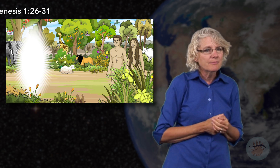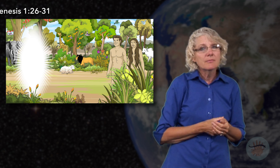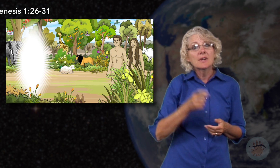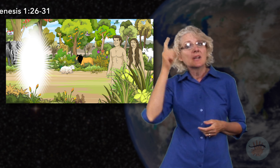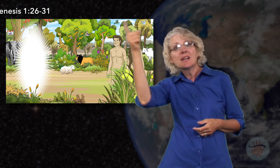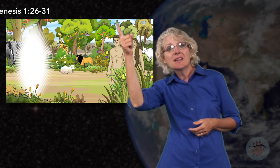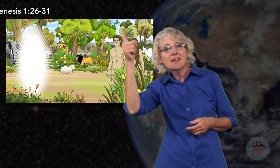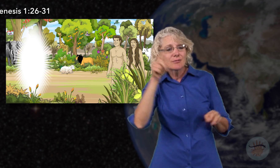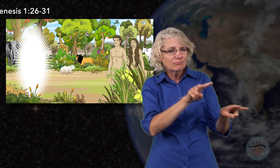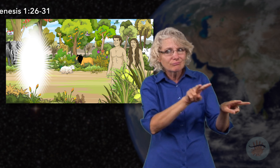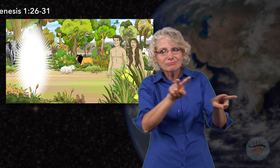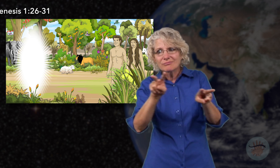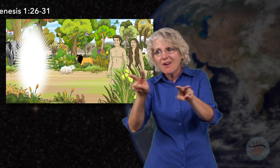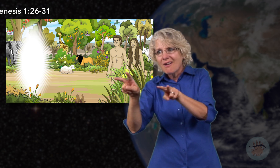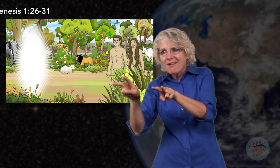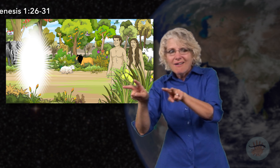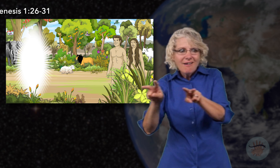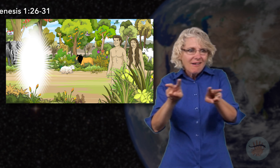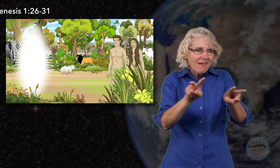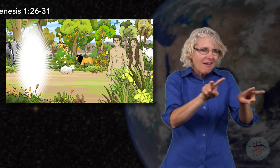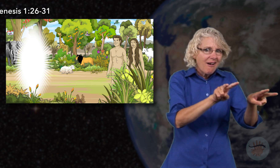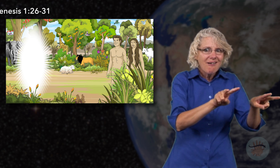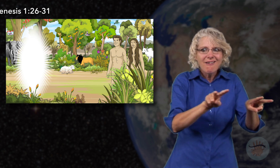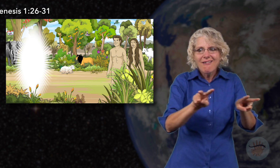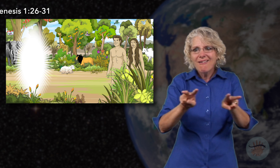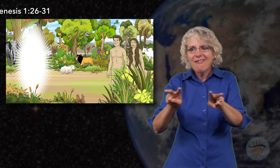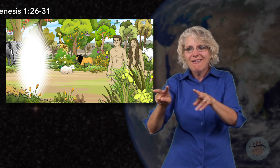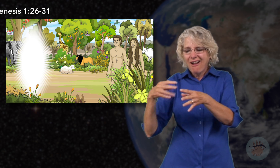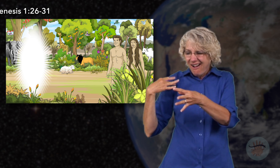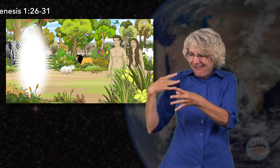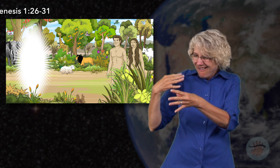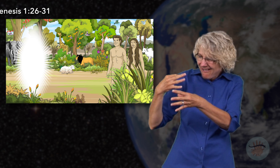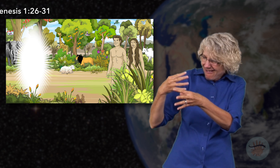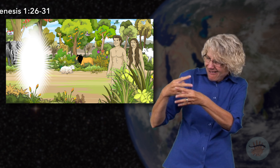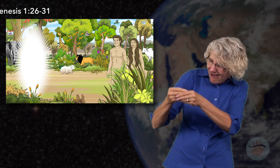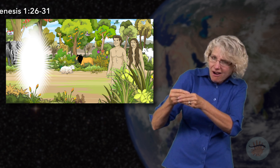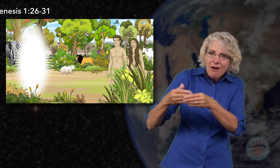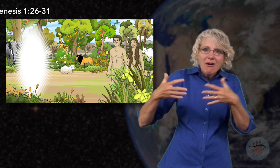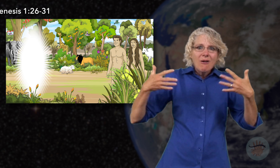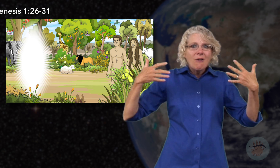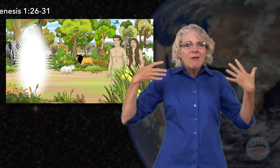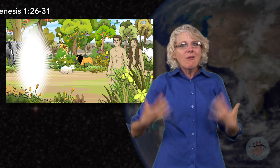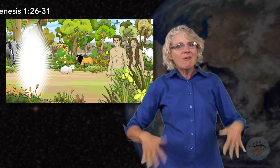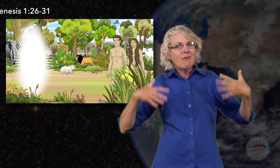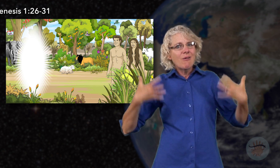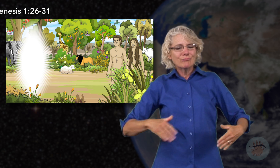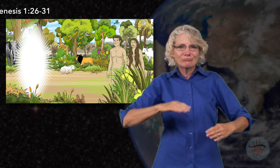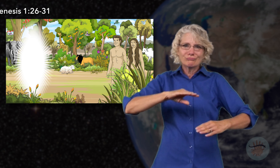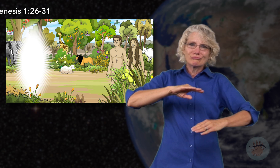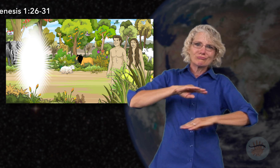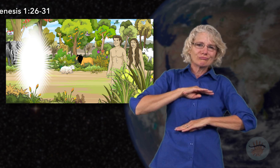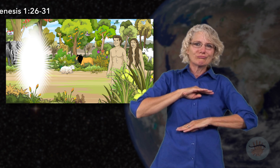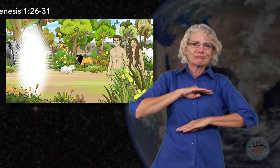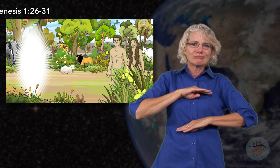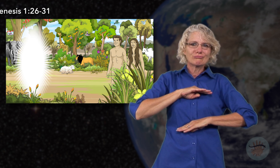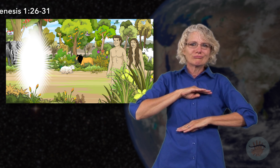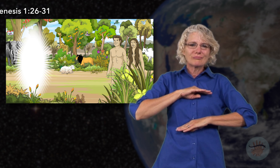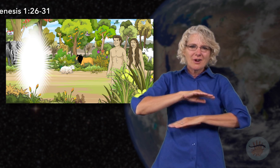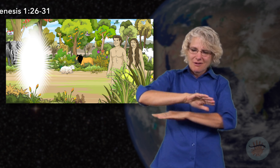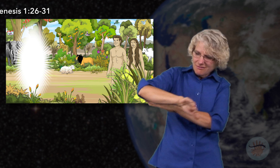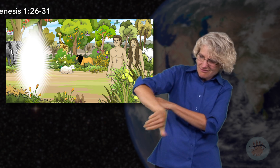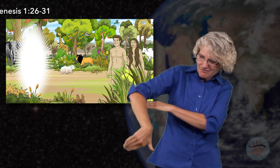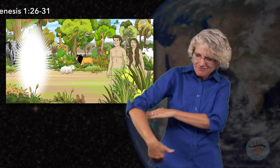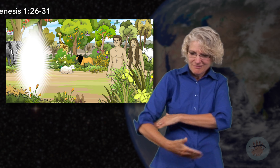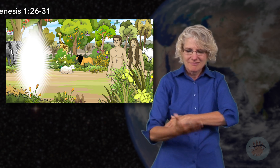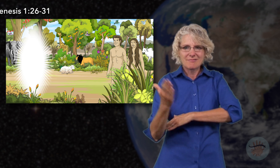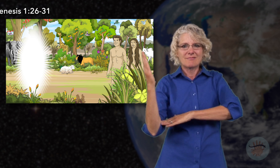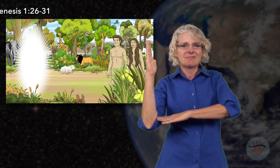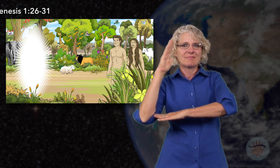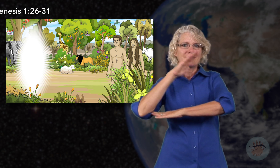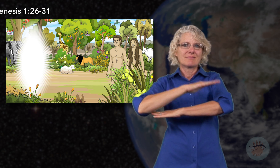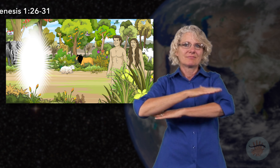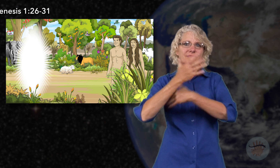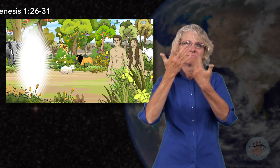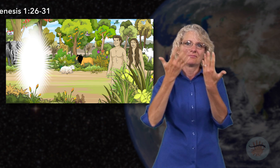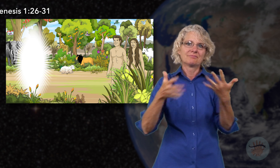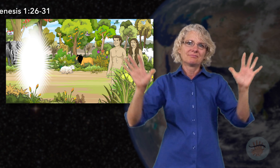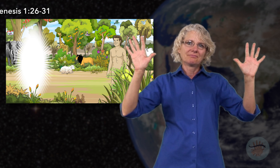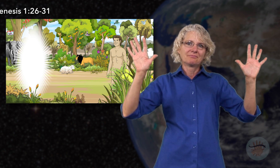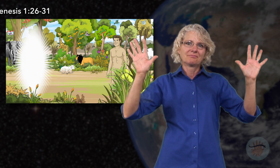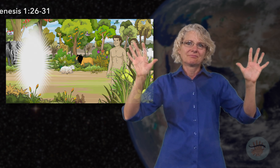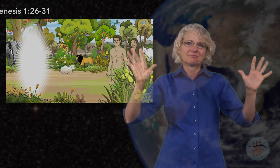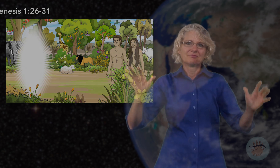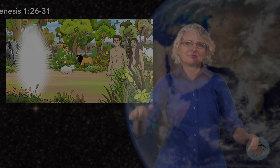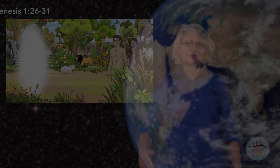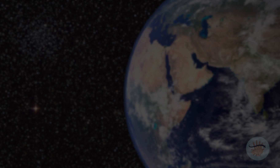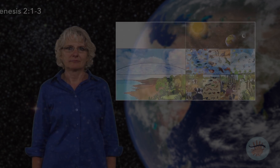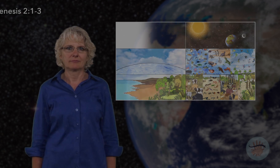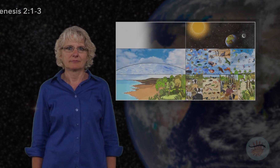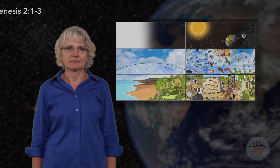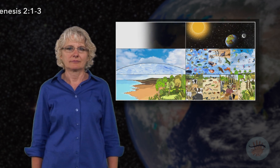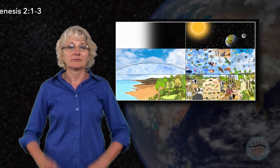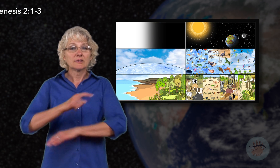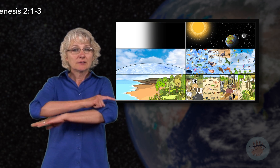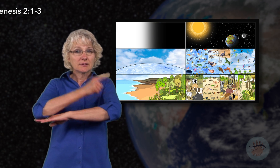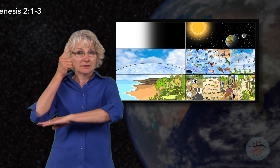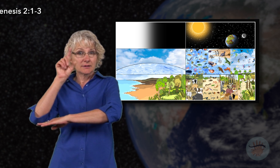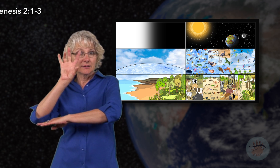And God looked upon all that He had made, and indeed, it was very good. And there was evening, and there was morning—the sixth day.